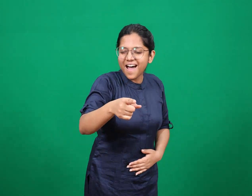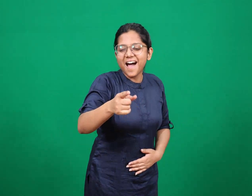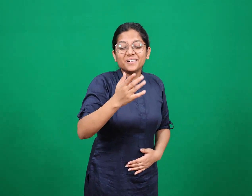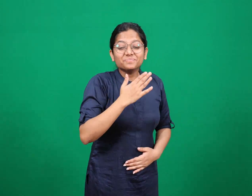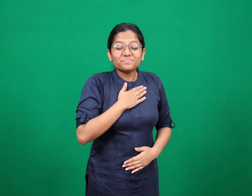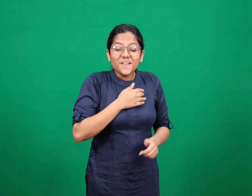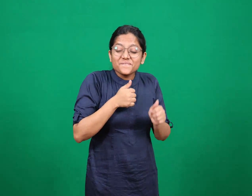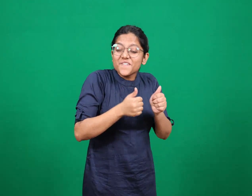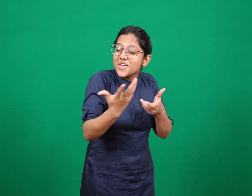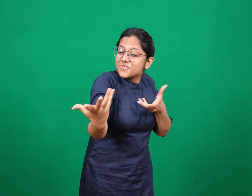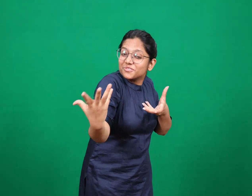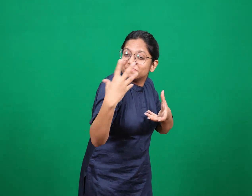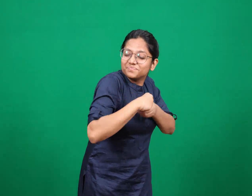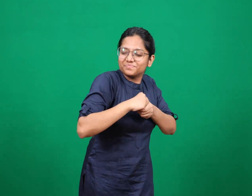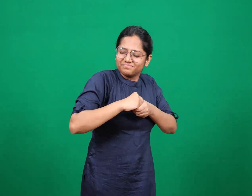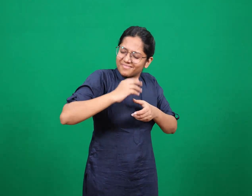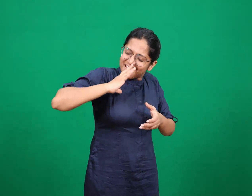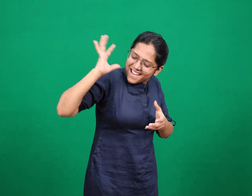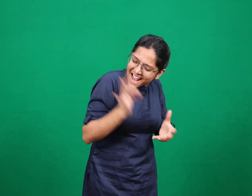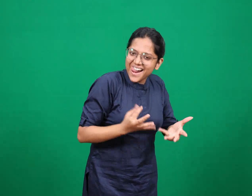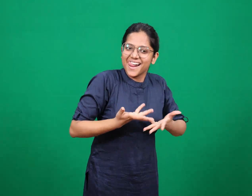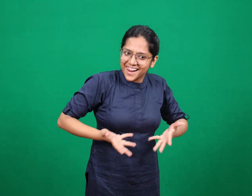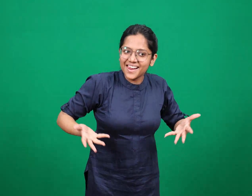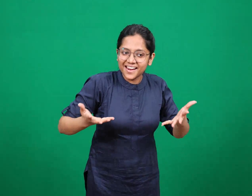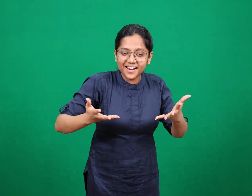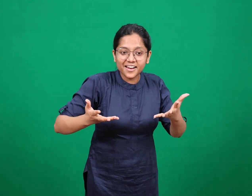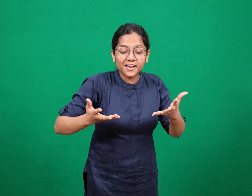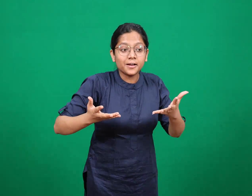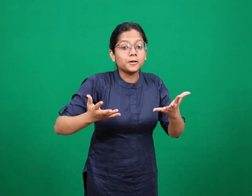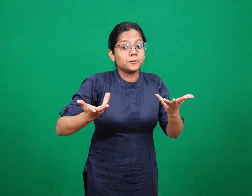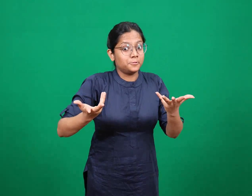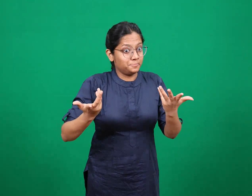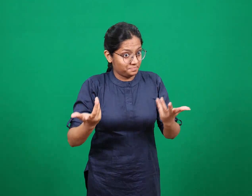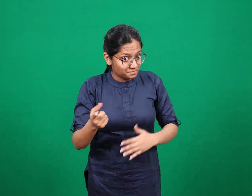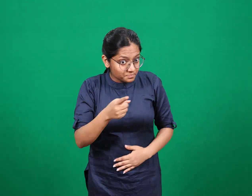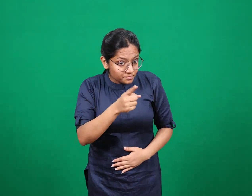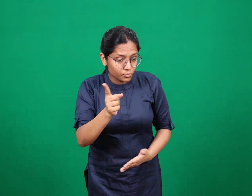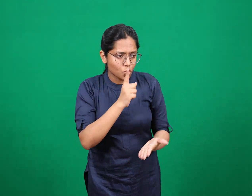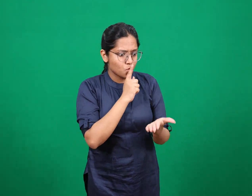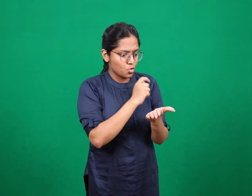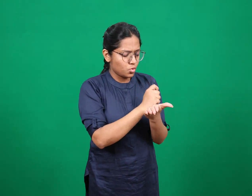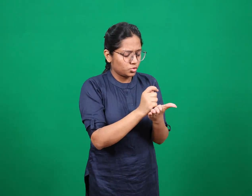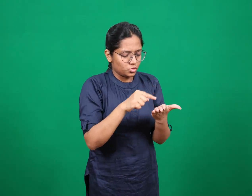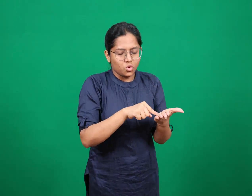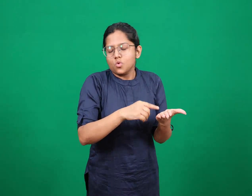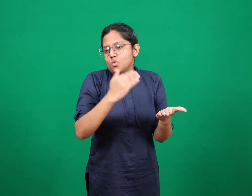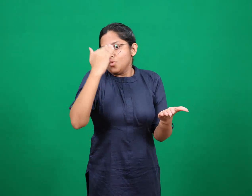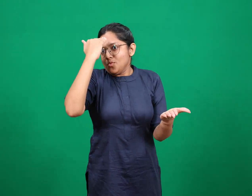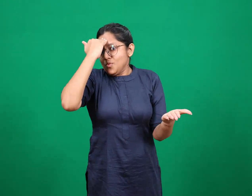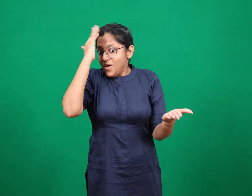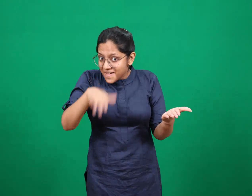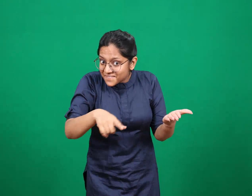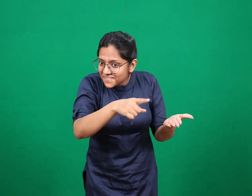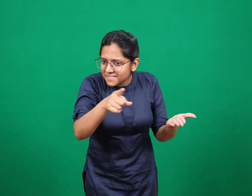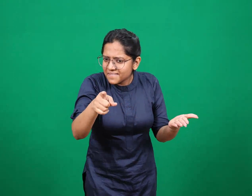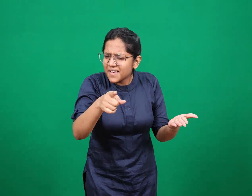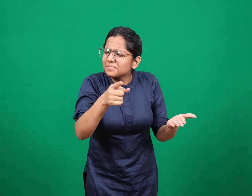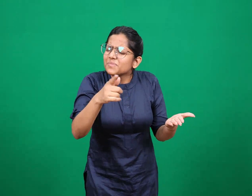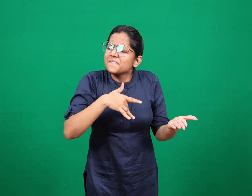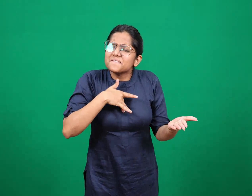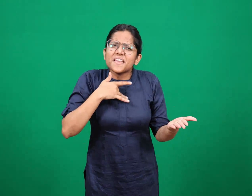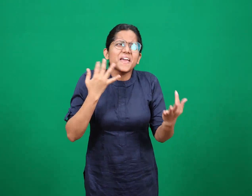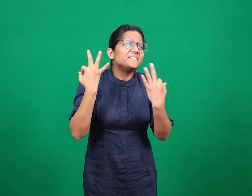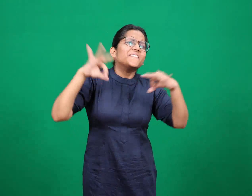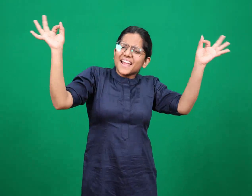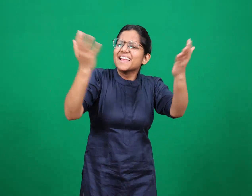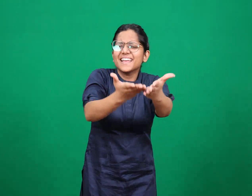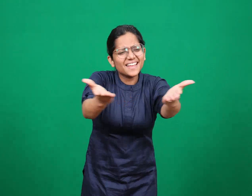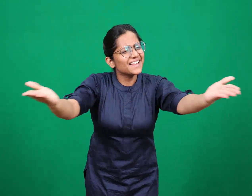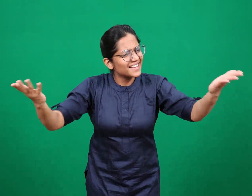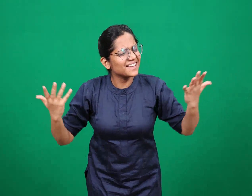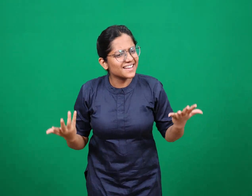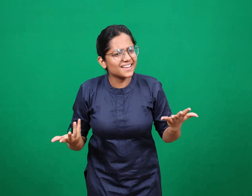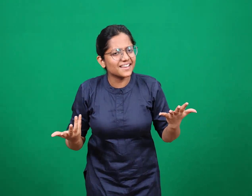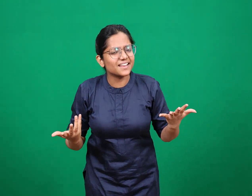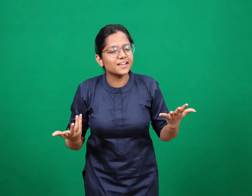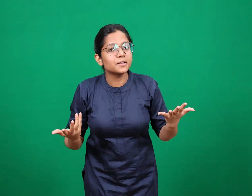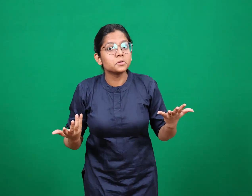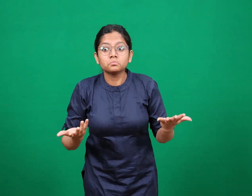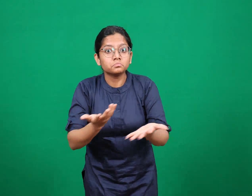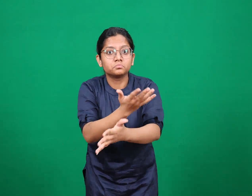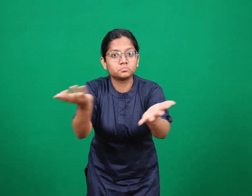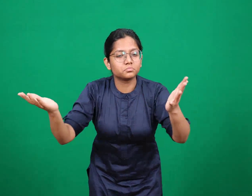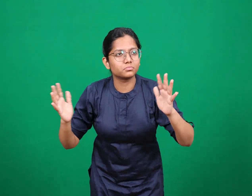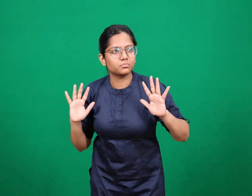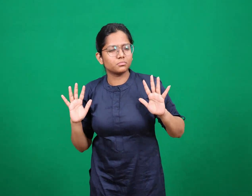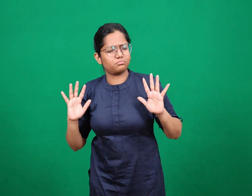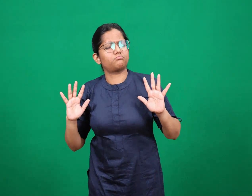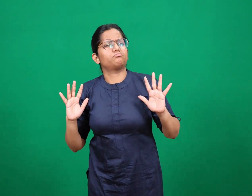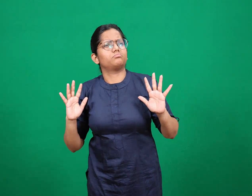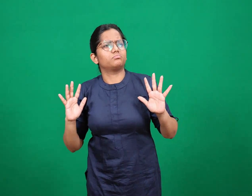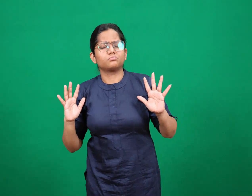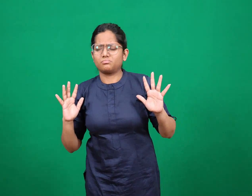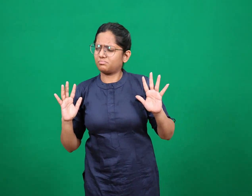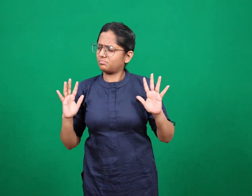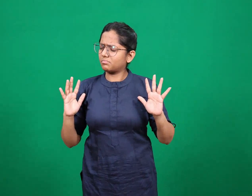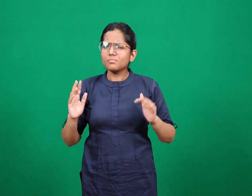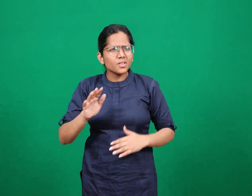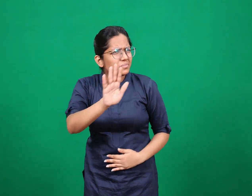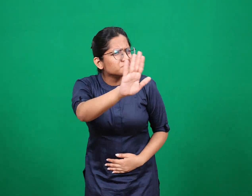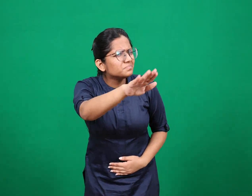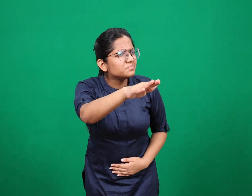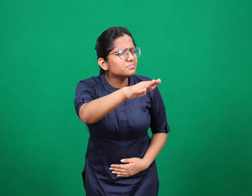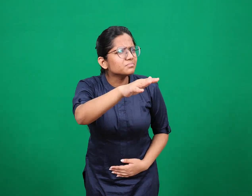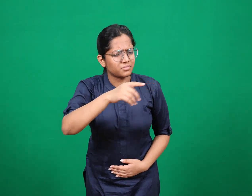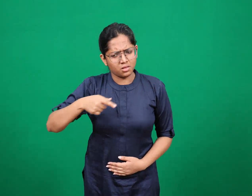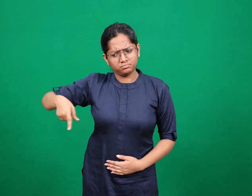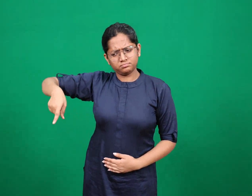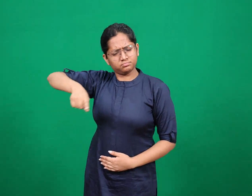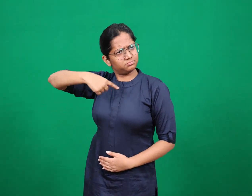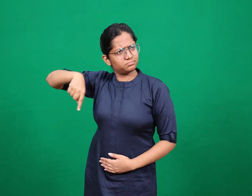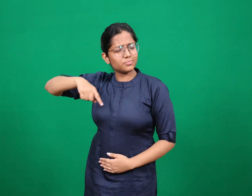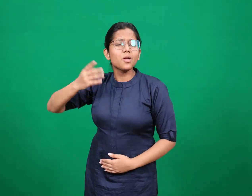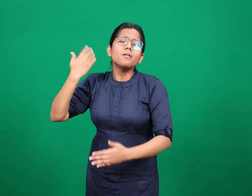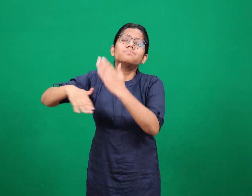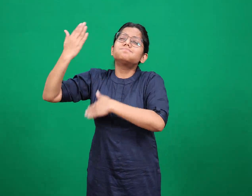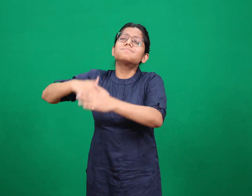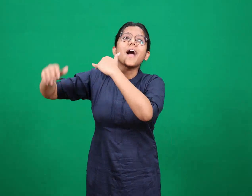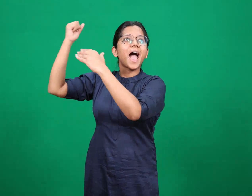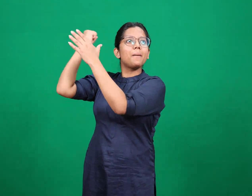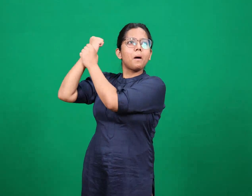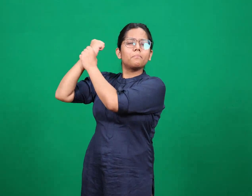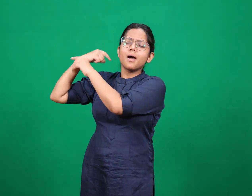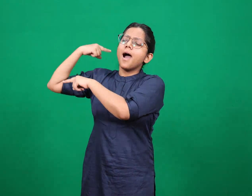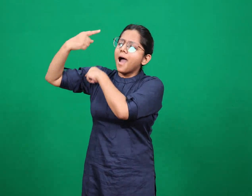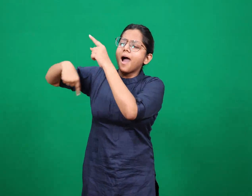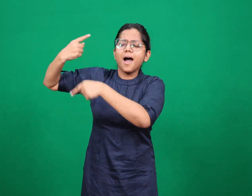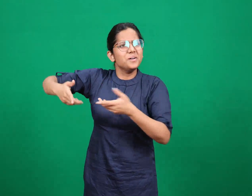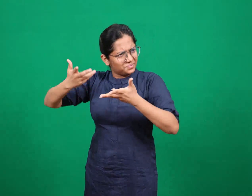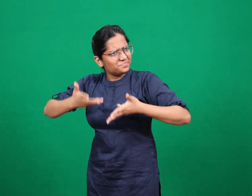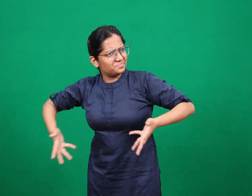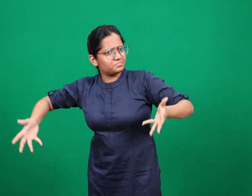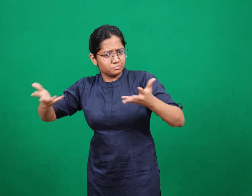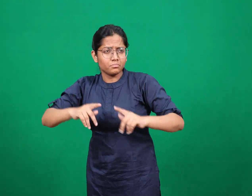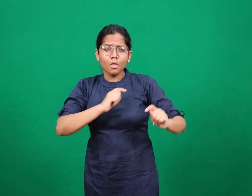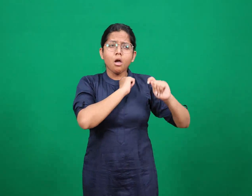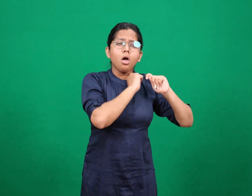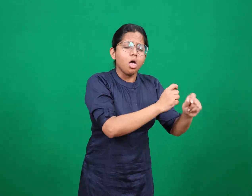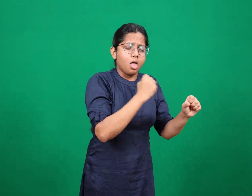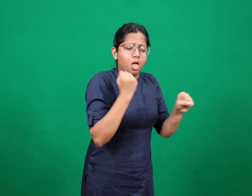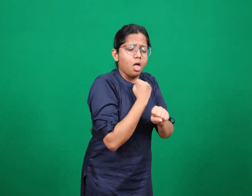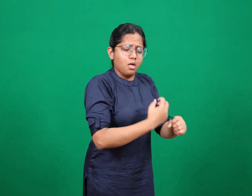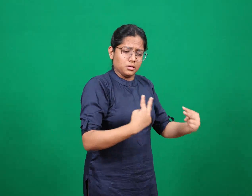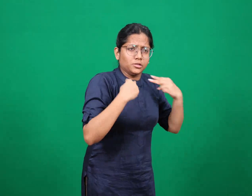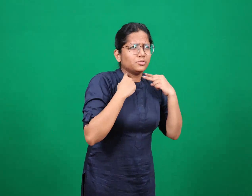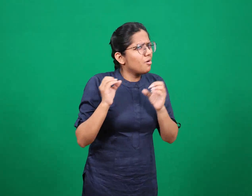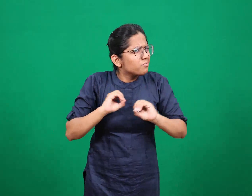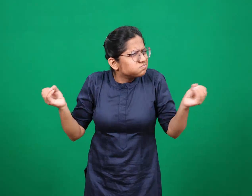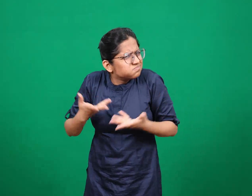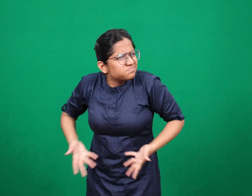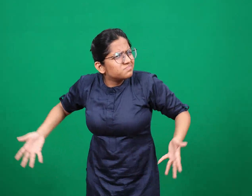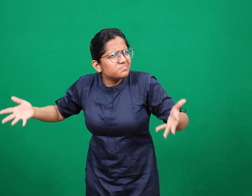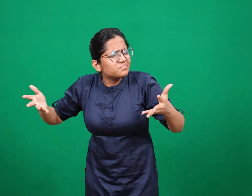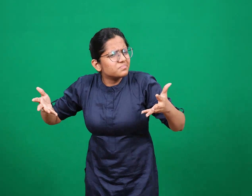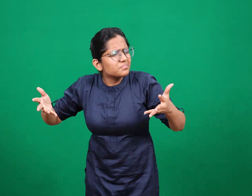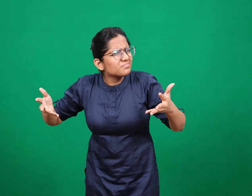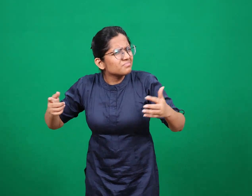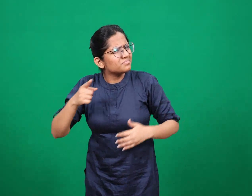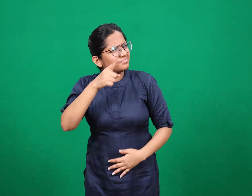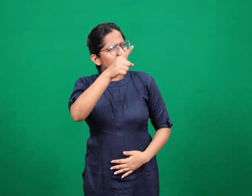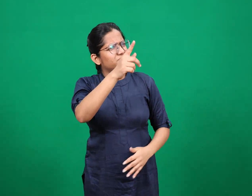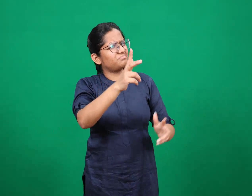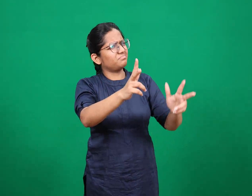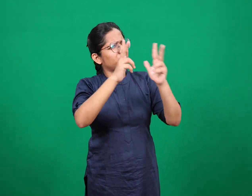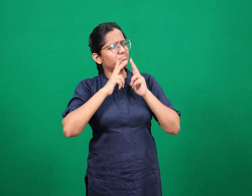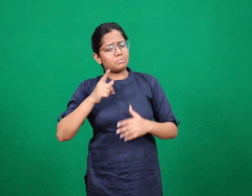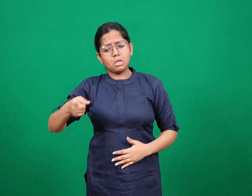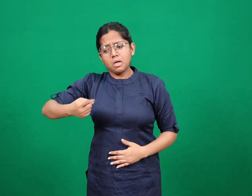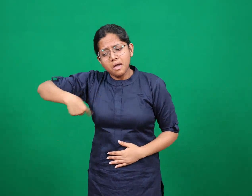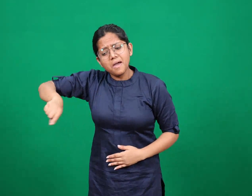Then you will know the truth, and the truth will set you free." "We are Abraham's descendants," they answered.